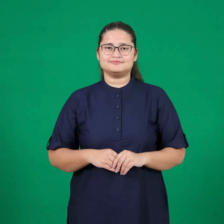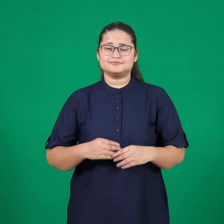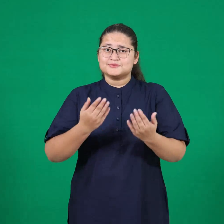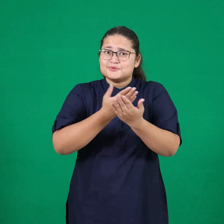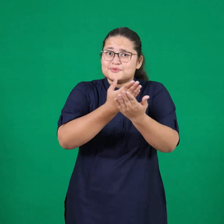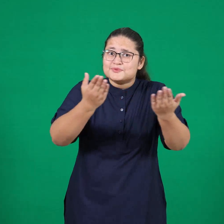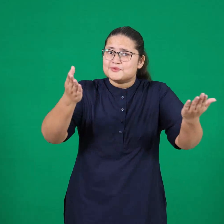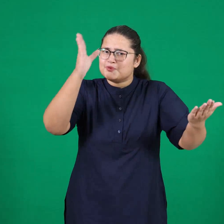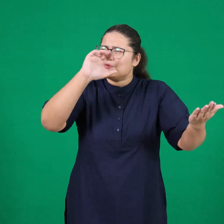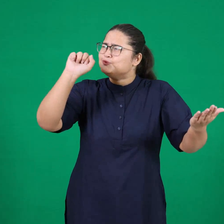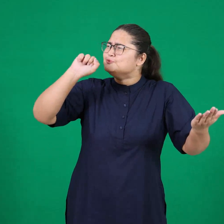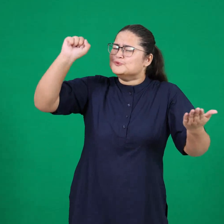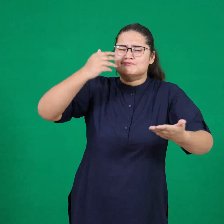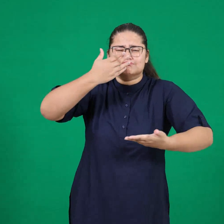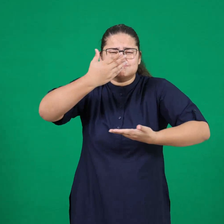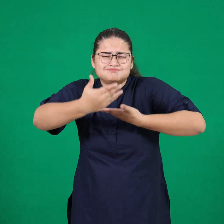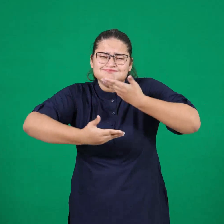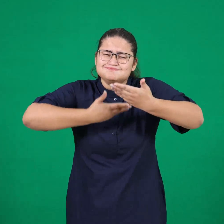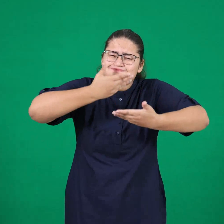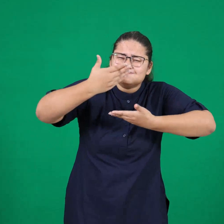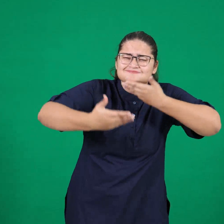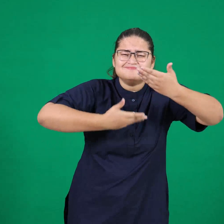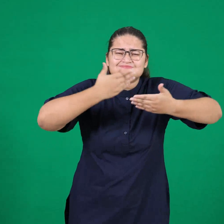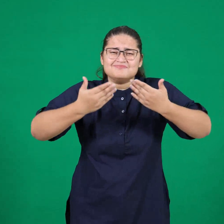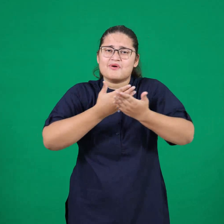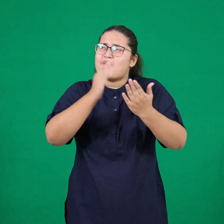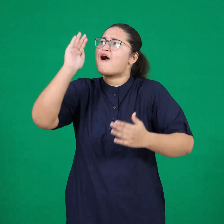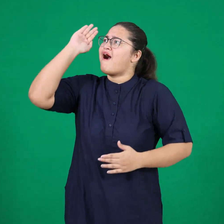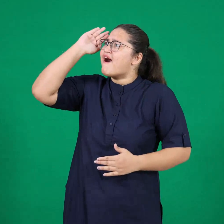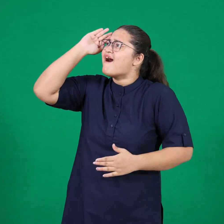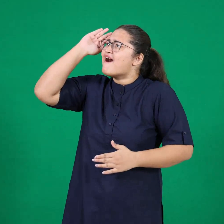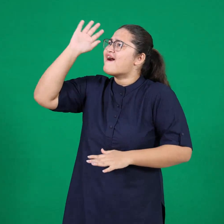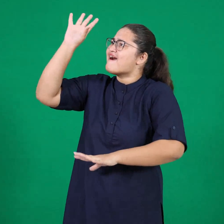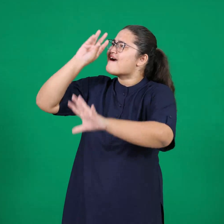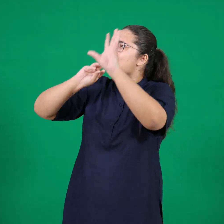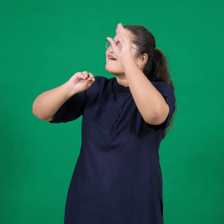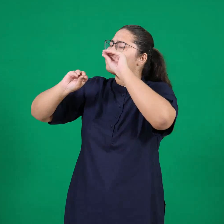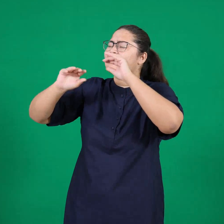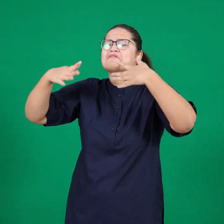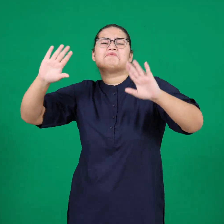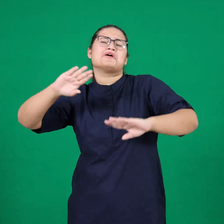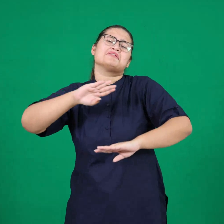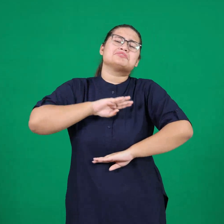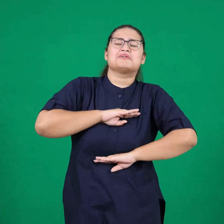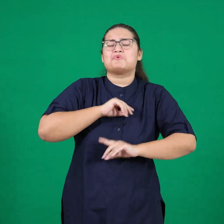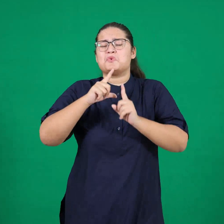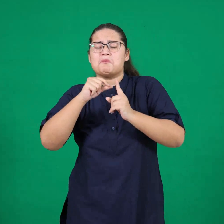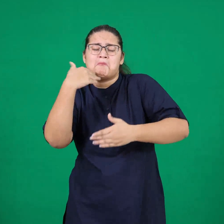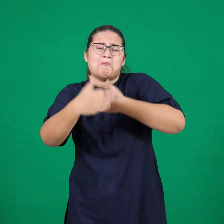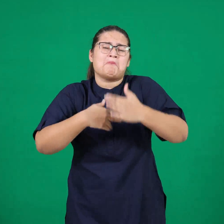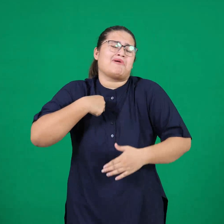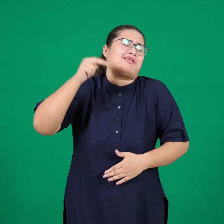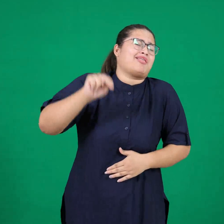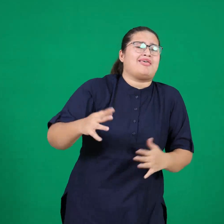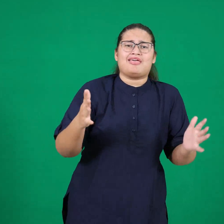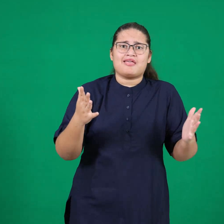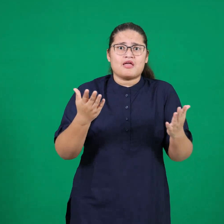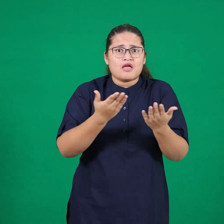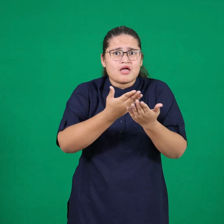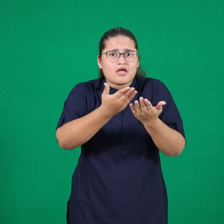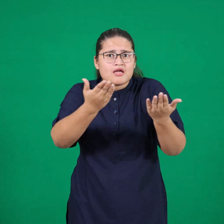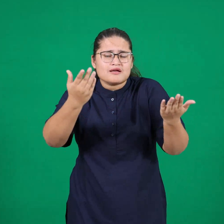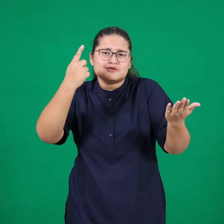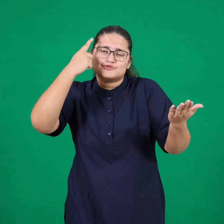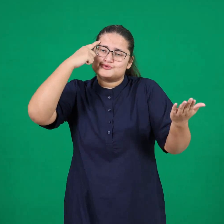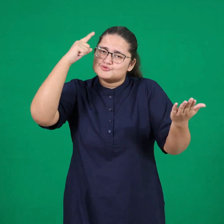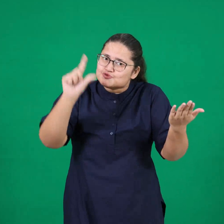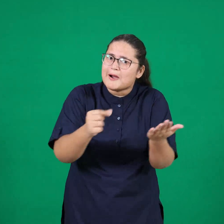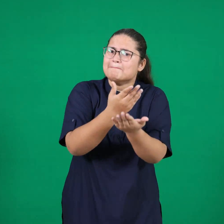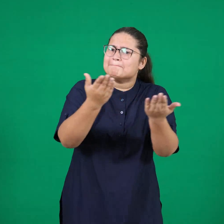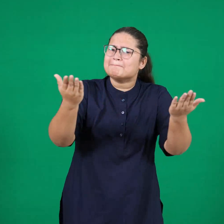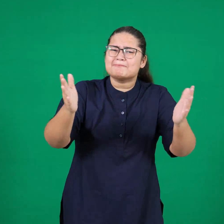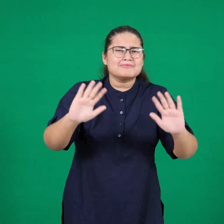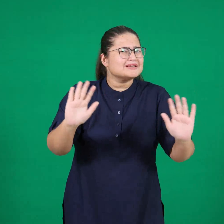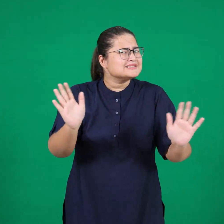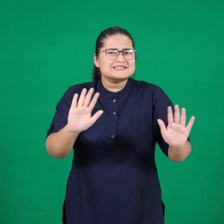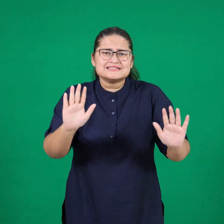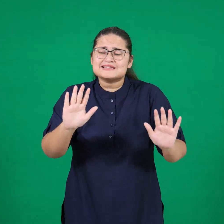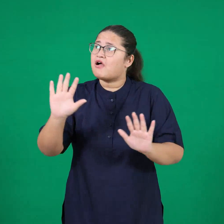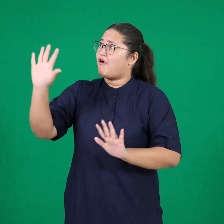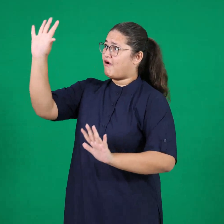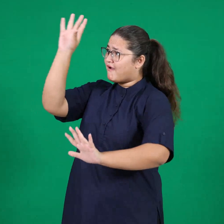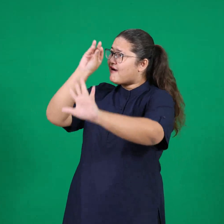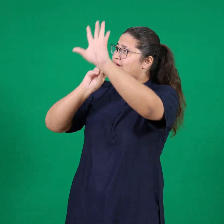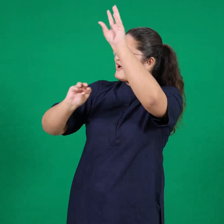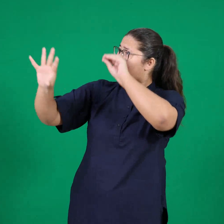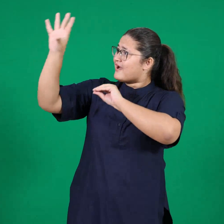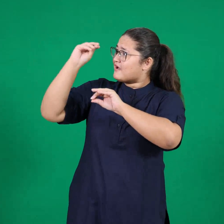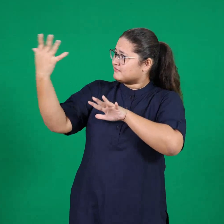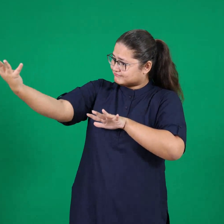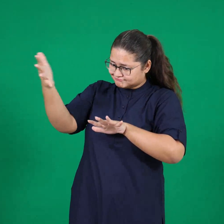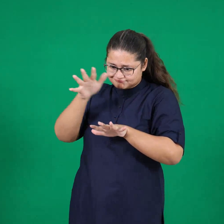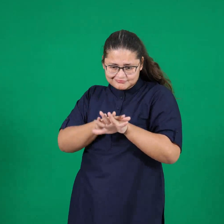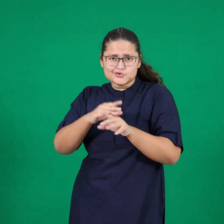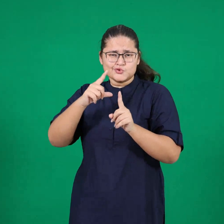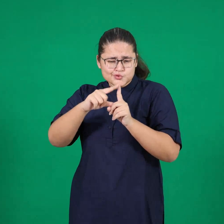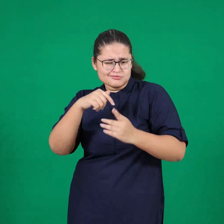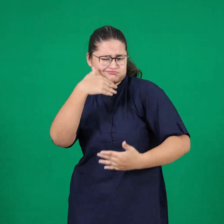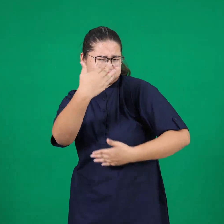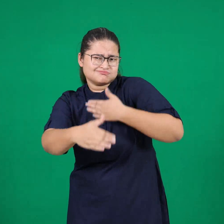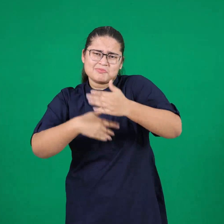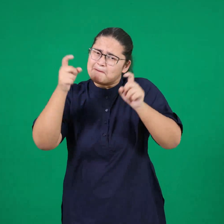Be doers of the word, and not hearers only. Otherwise, you are deceiving yourselves.